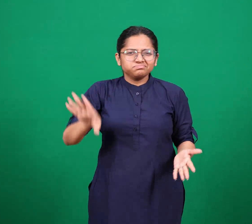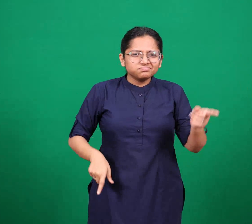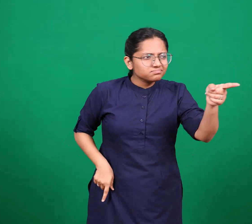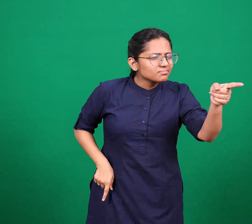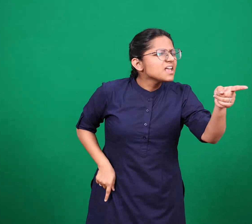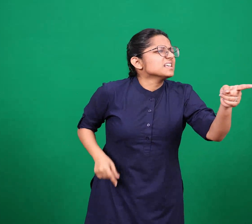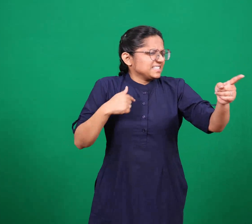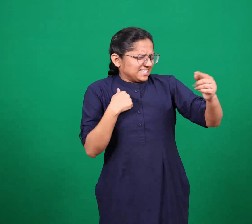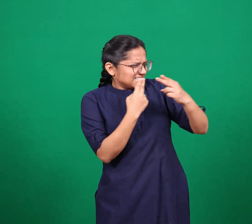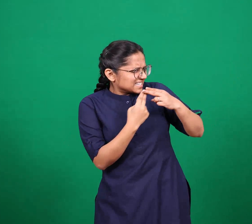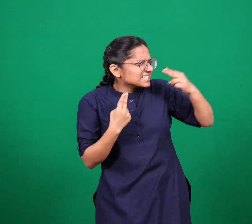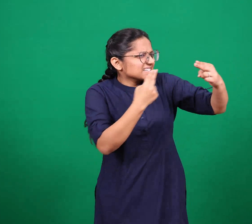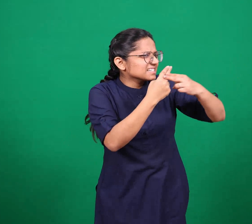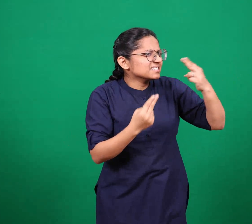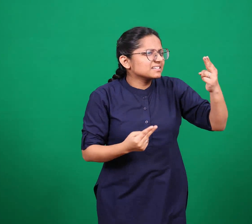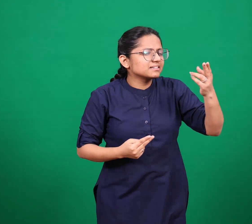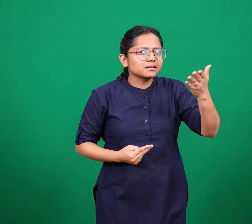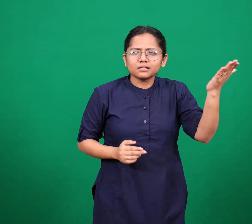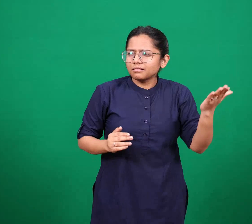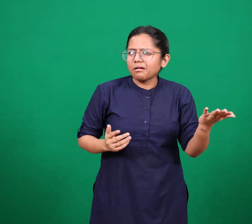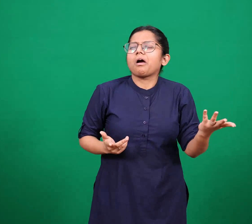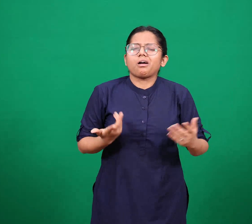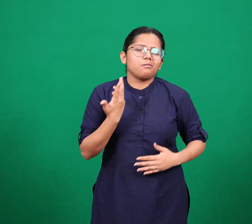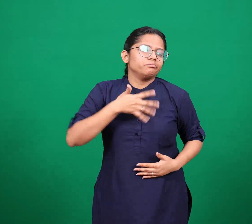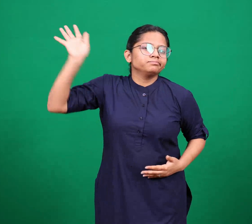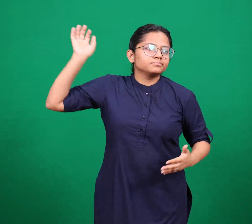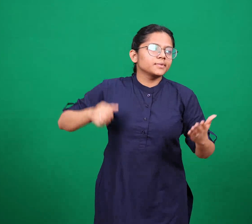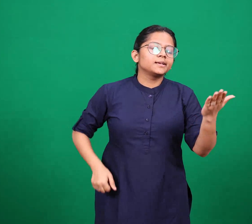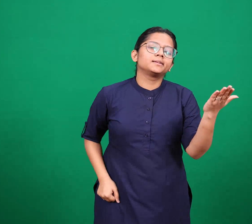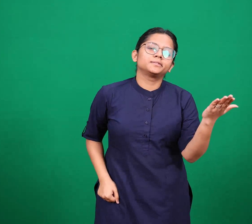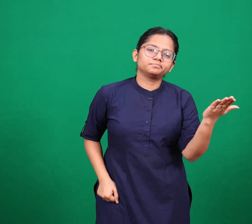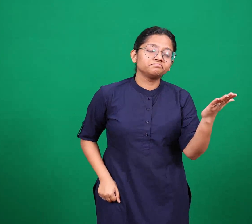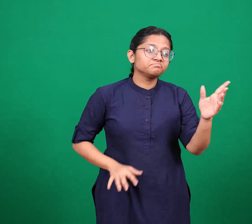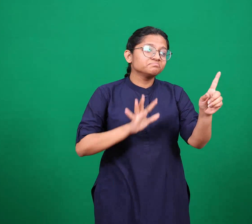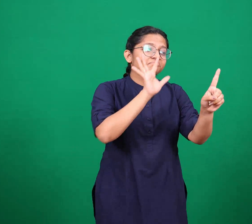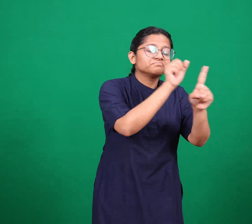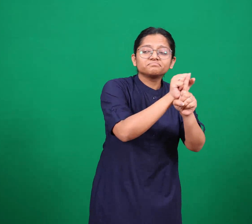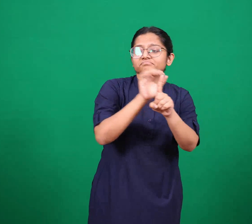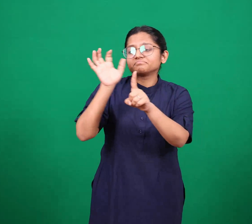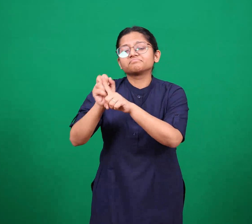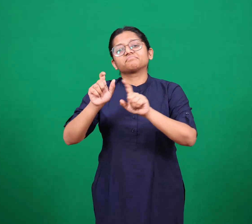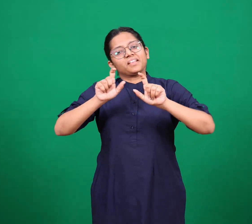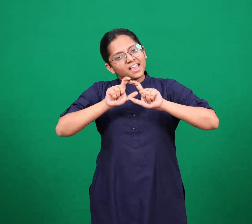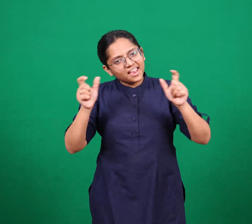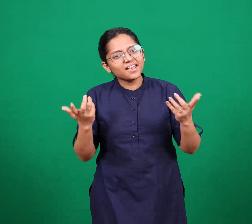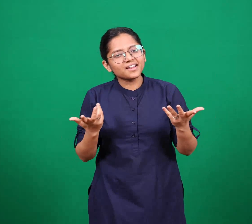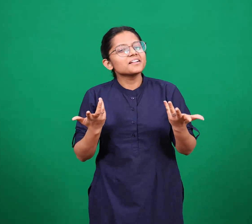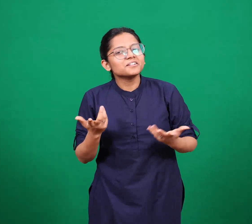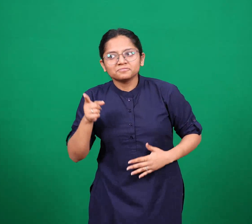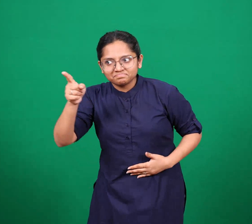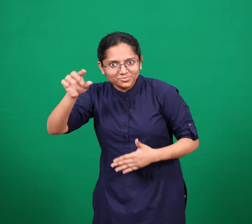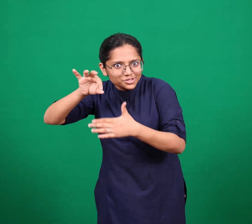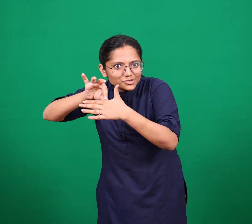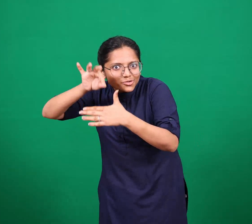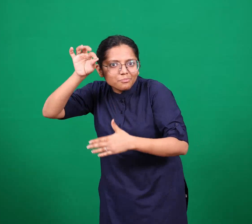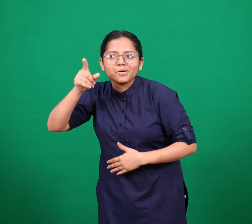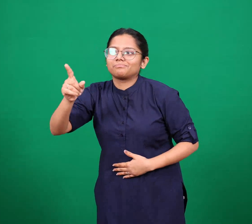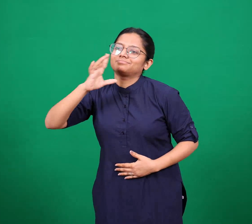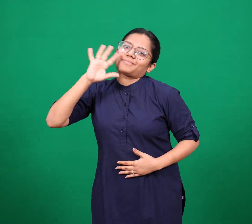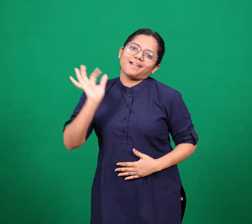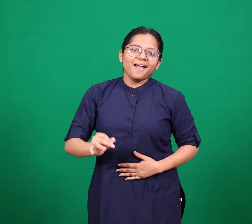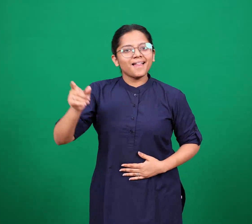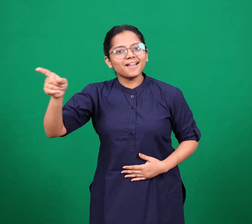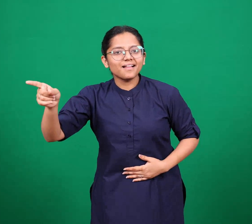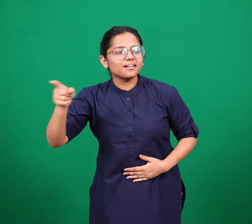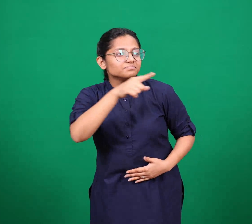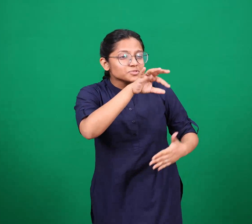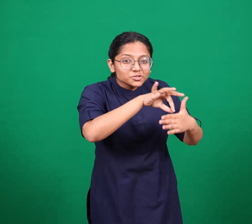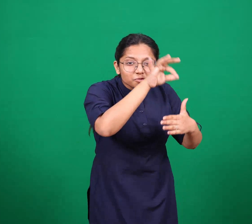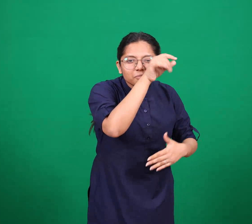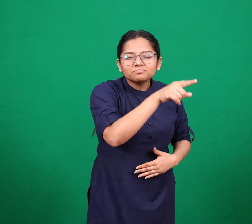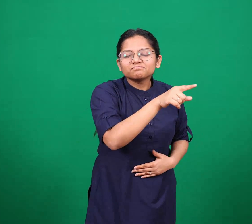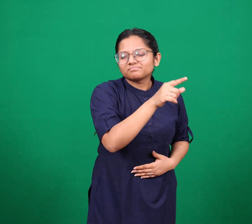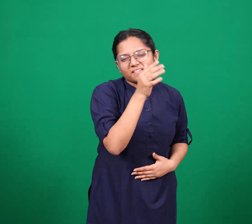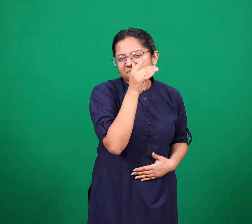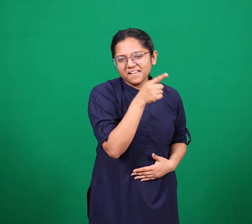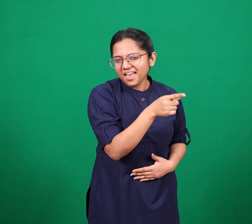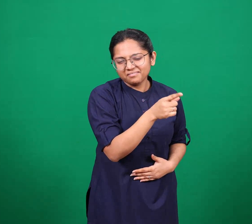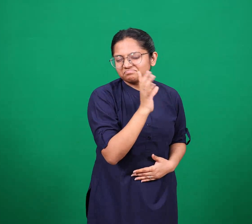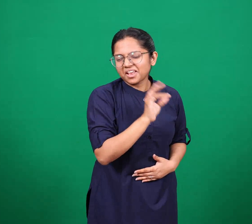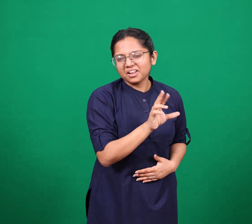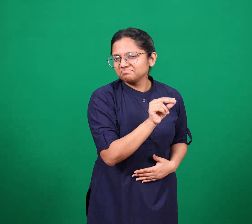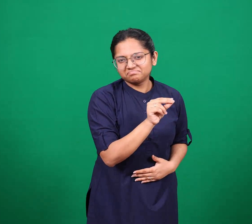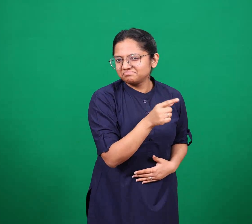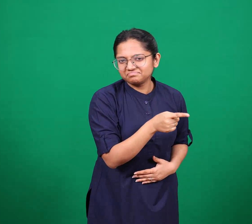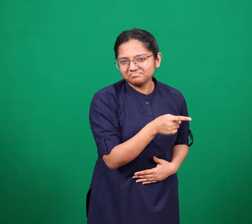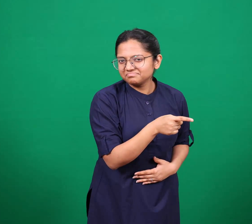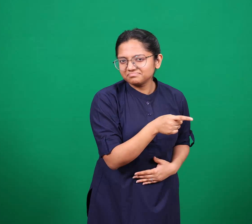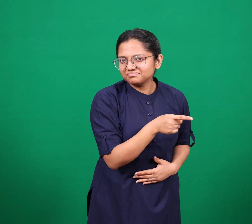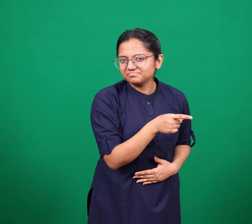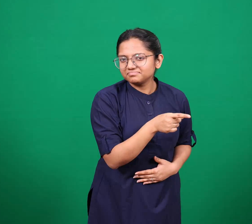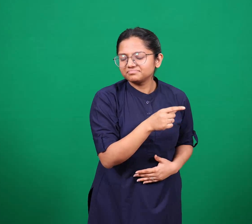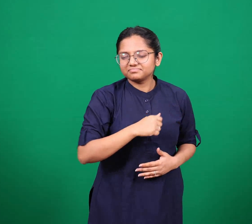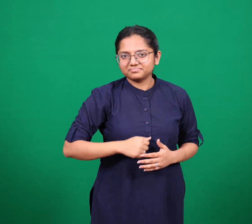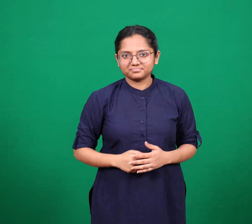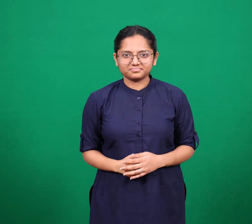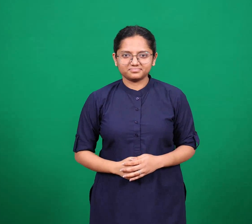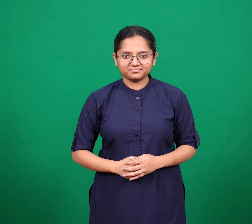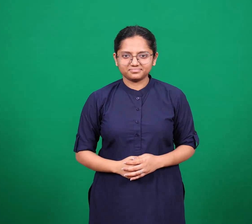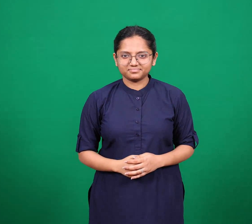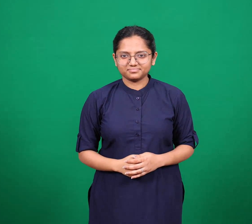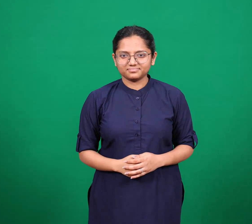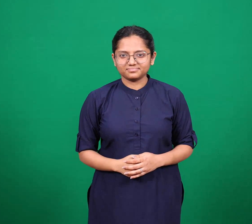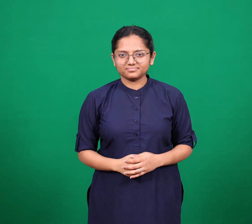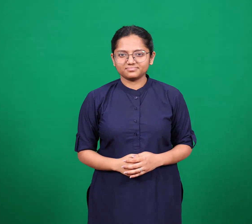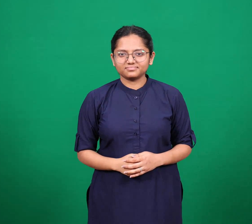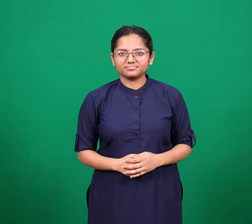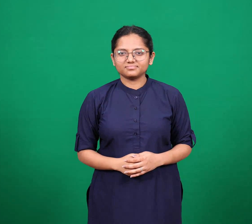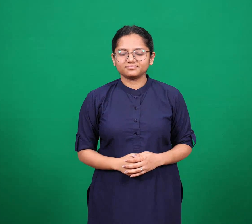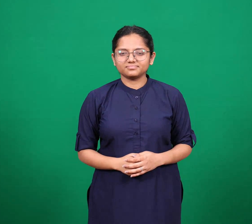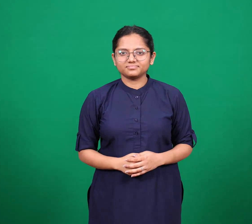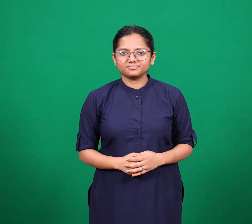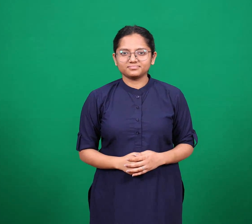That is how we know the Spirit of truth and the spirit of deception.